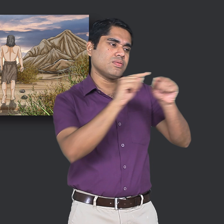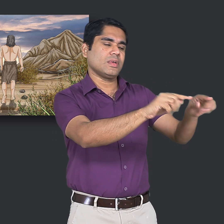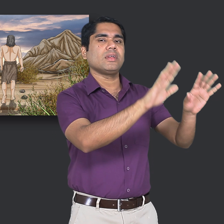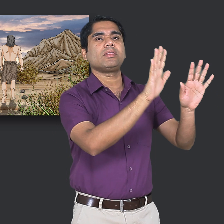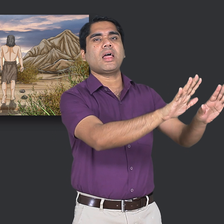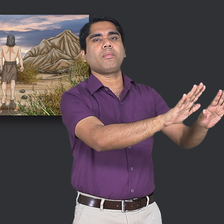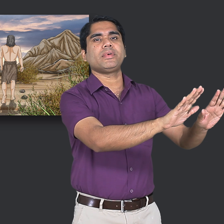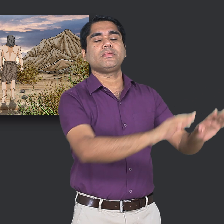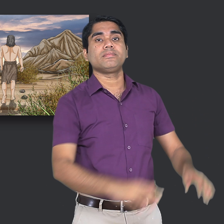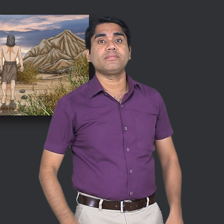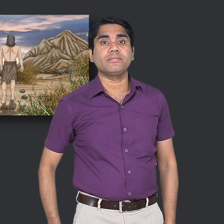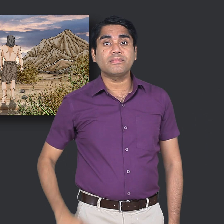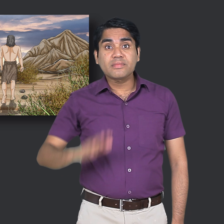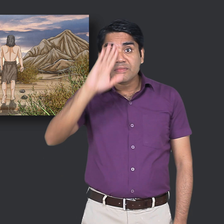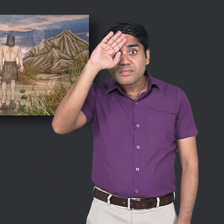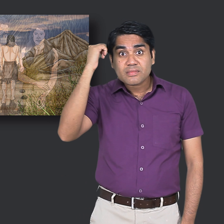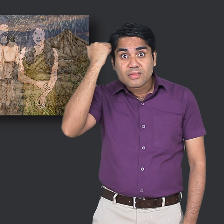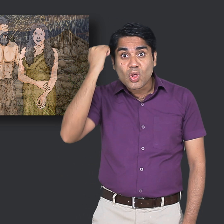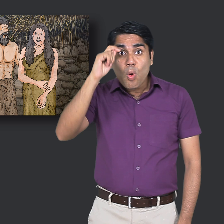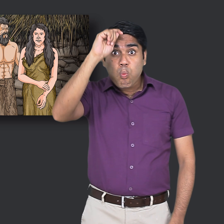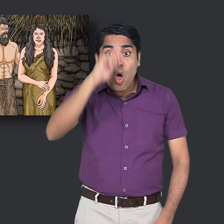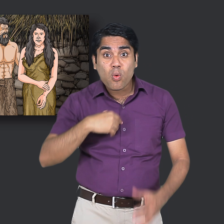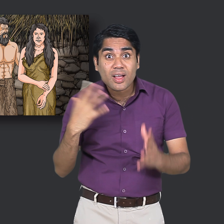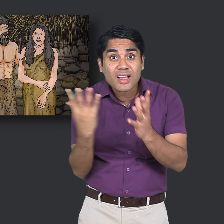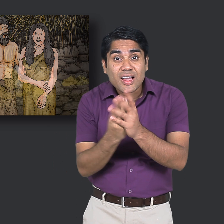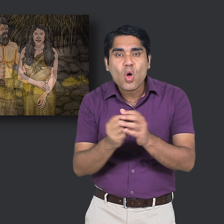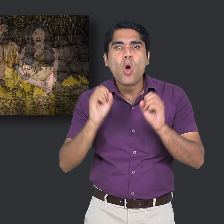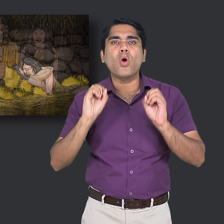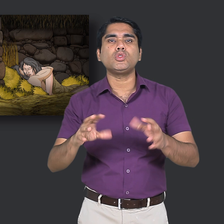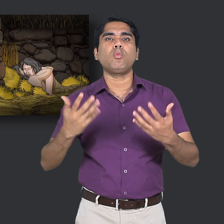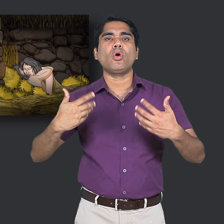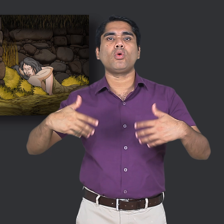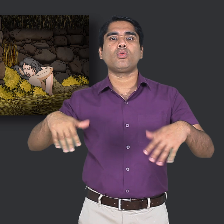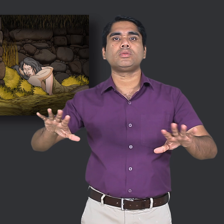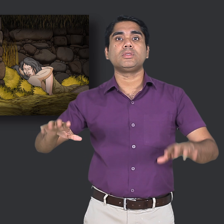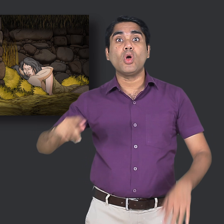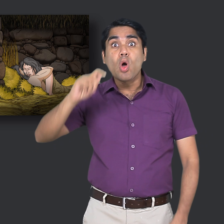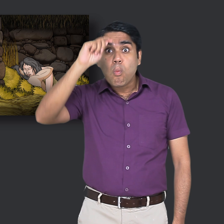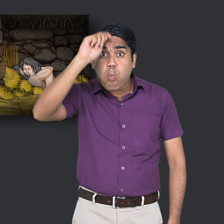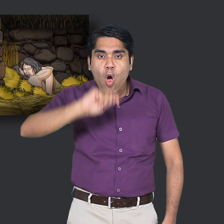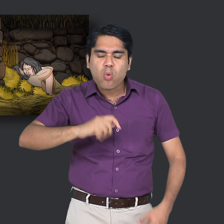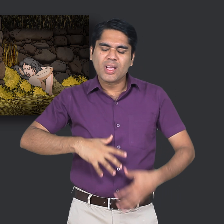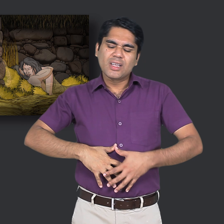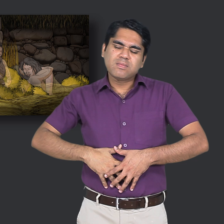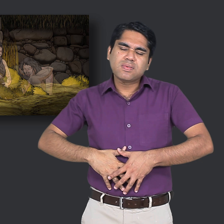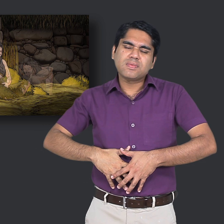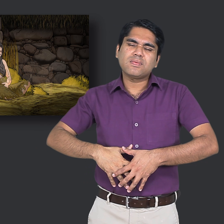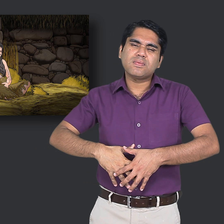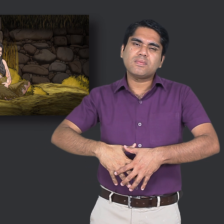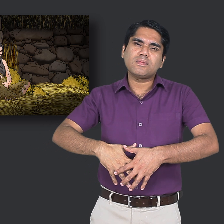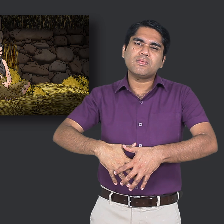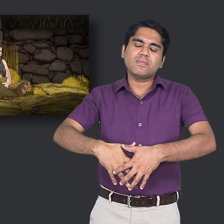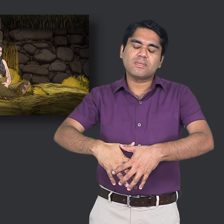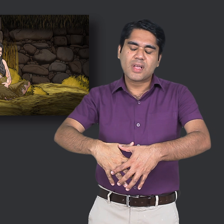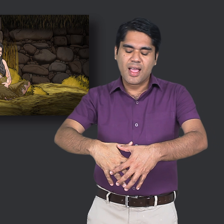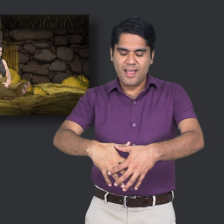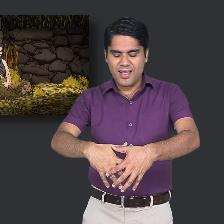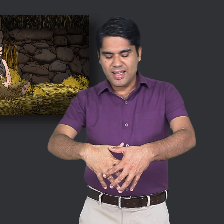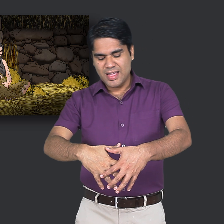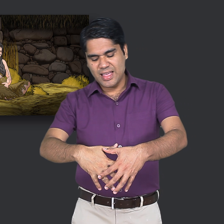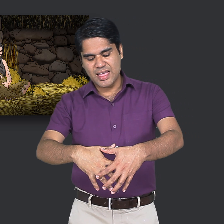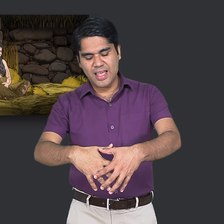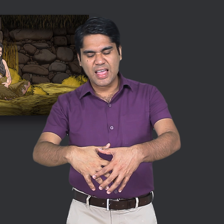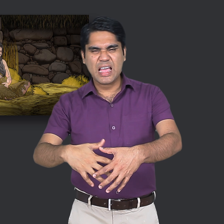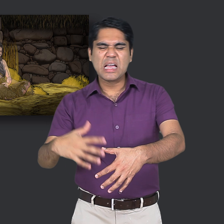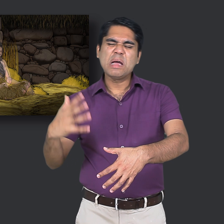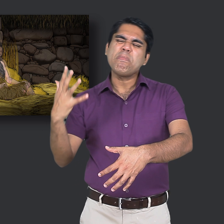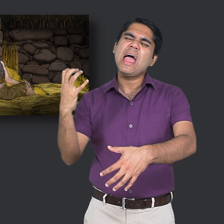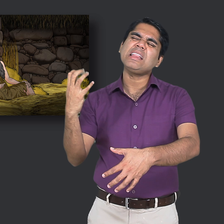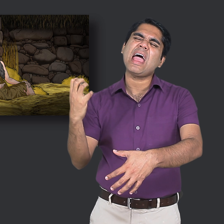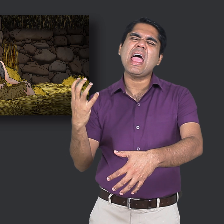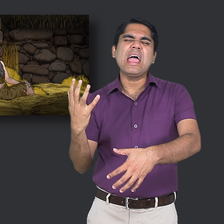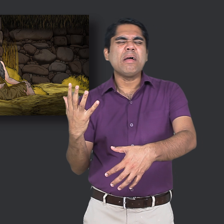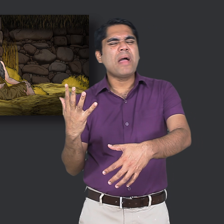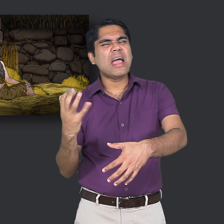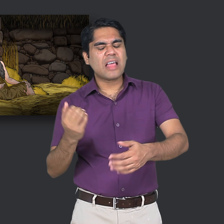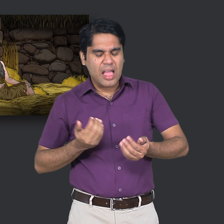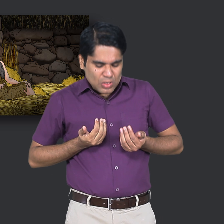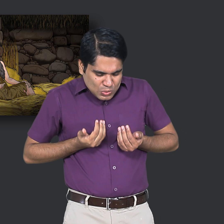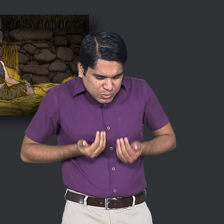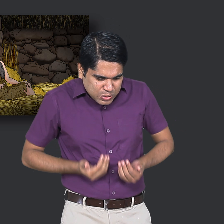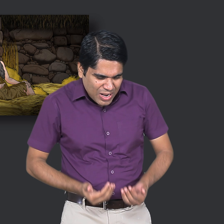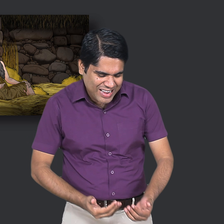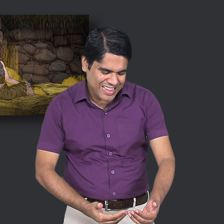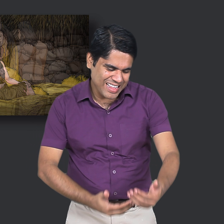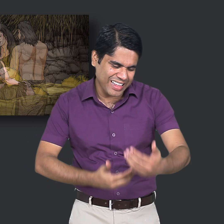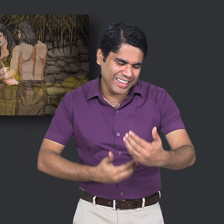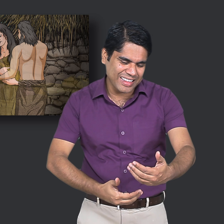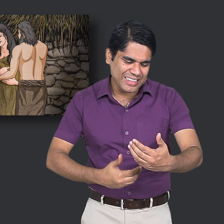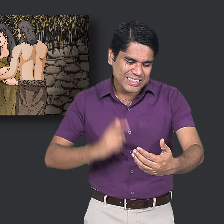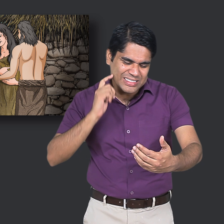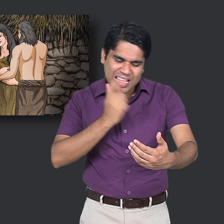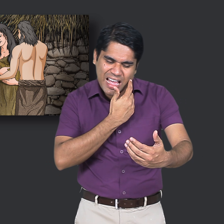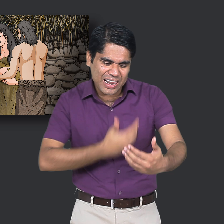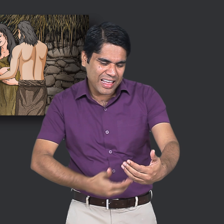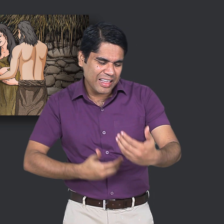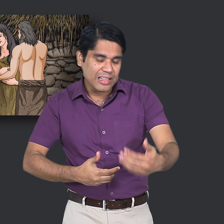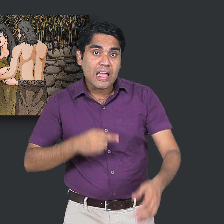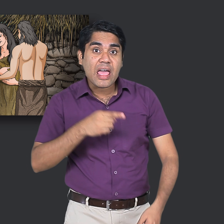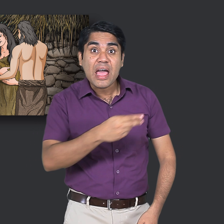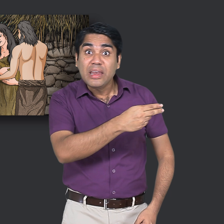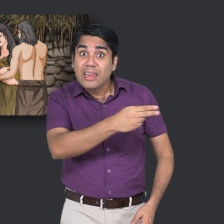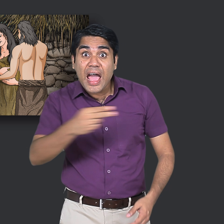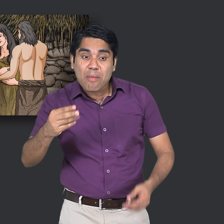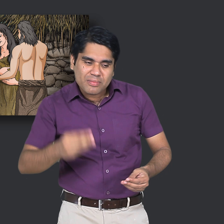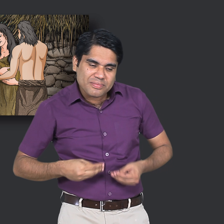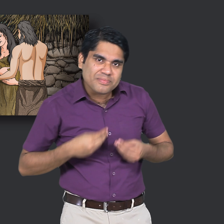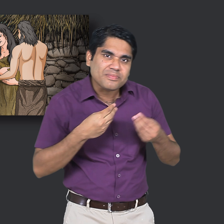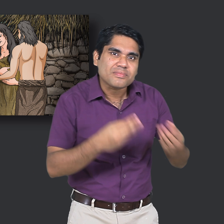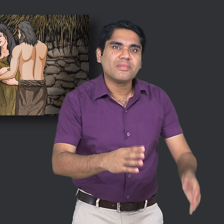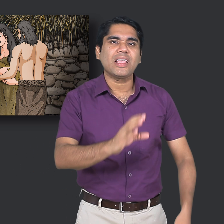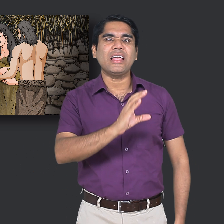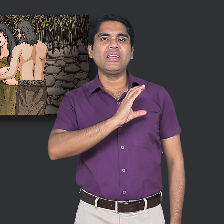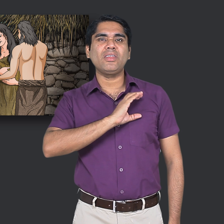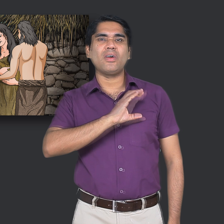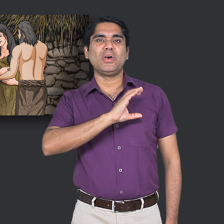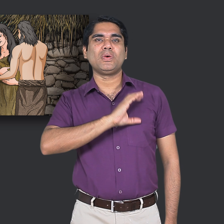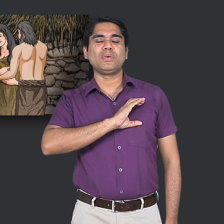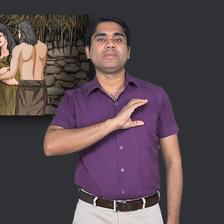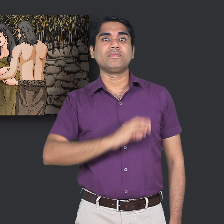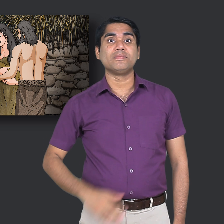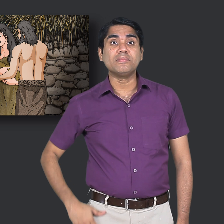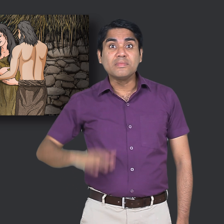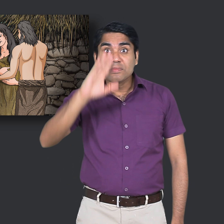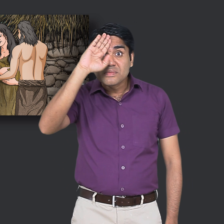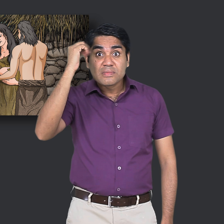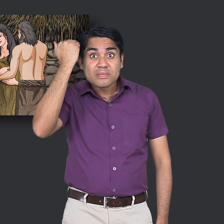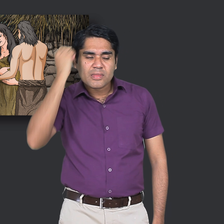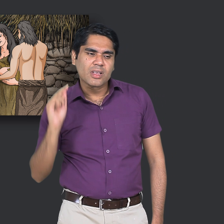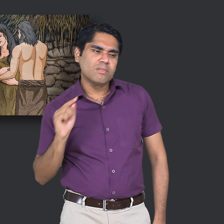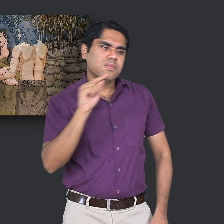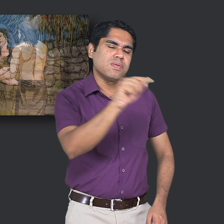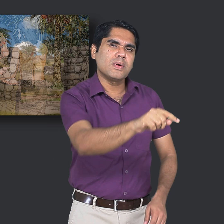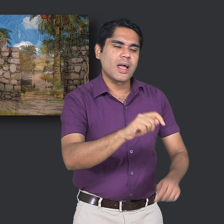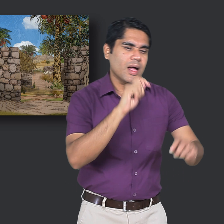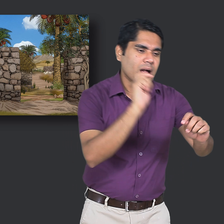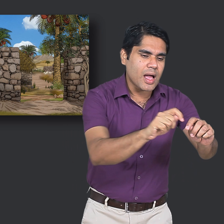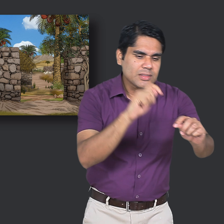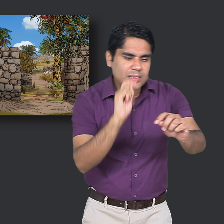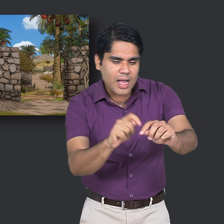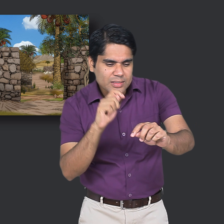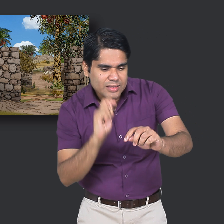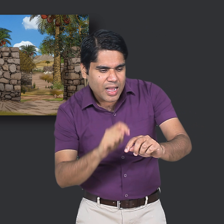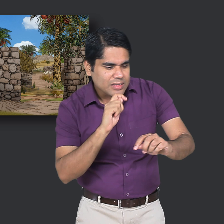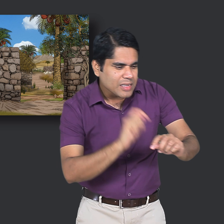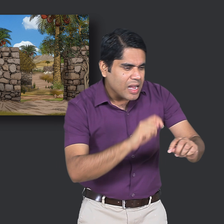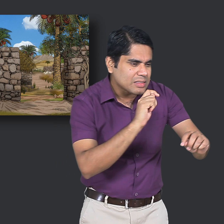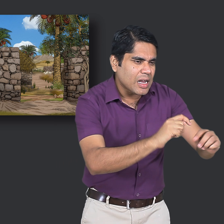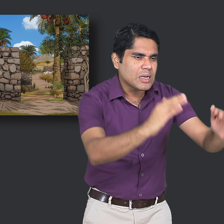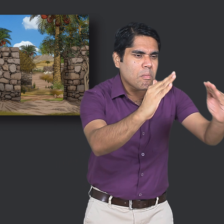And Cain had relations with his wife, and she conceived and gave birth to Enoch.